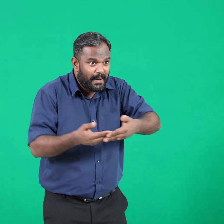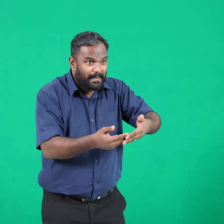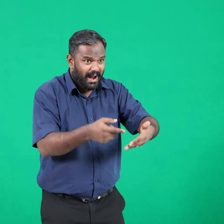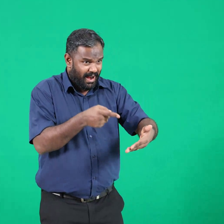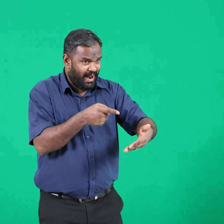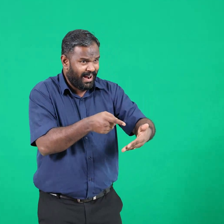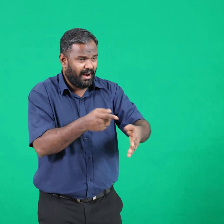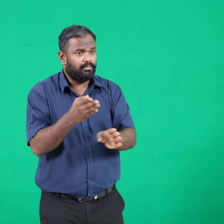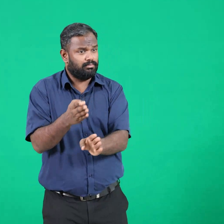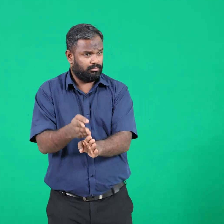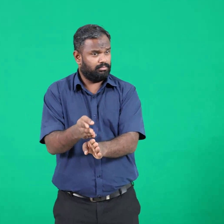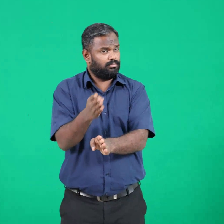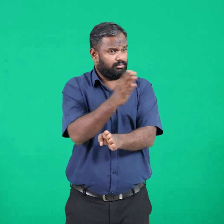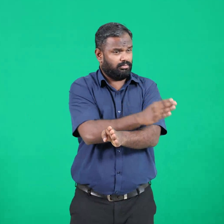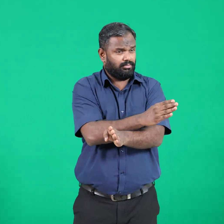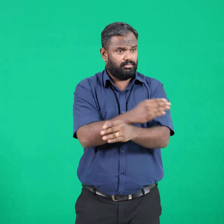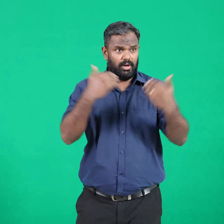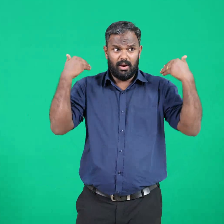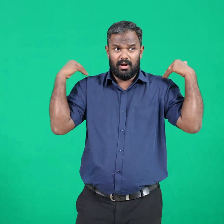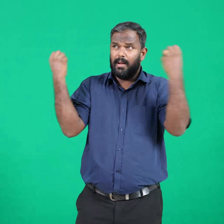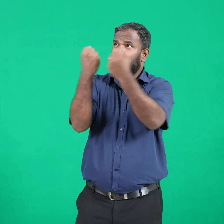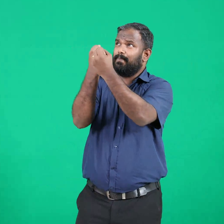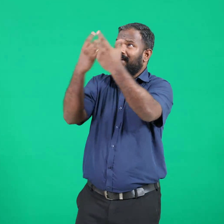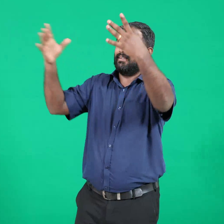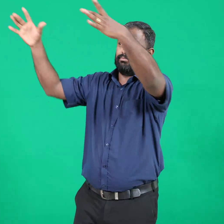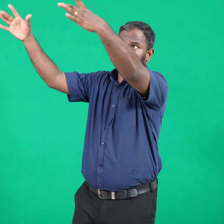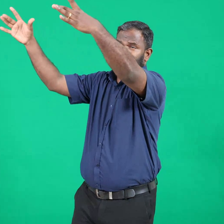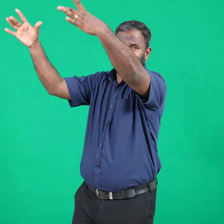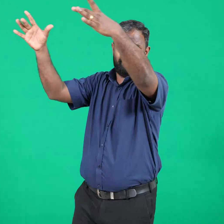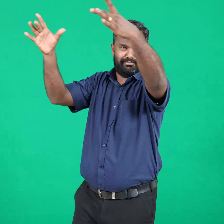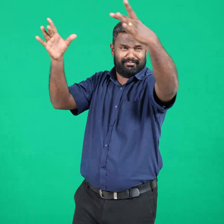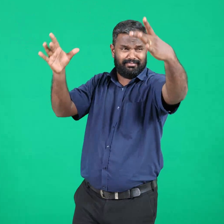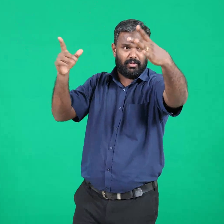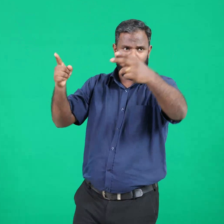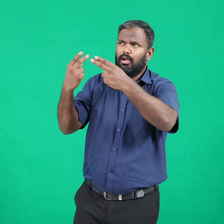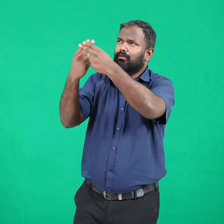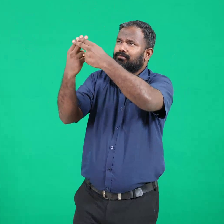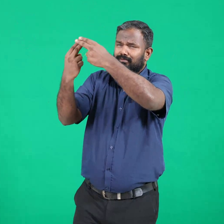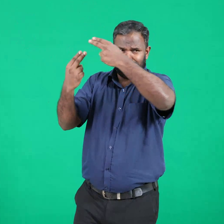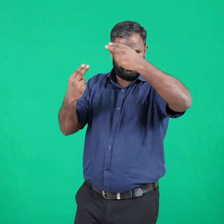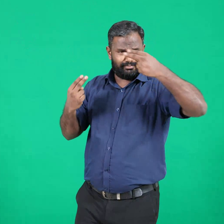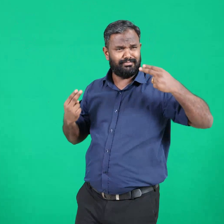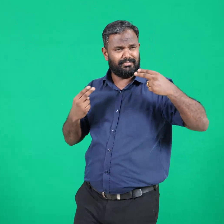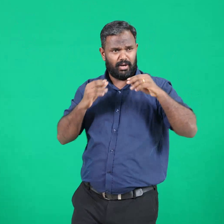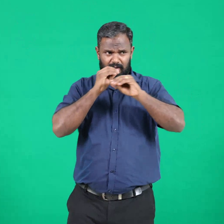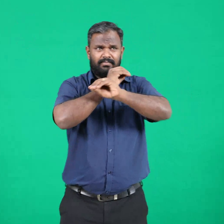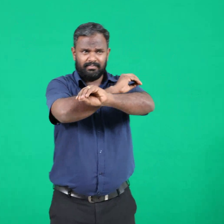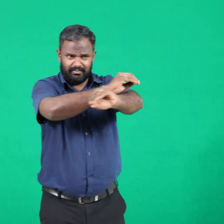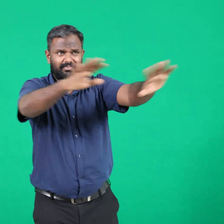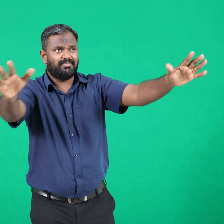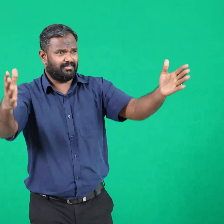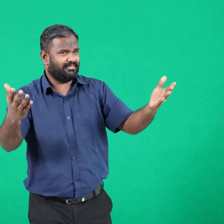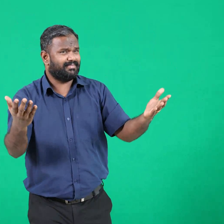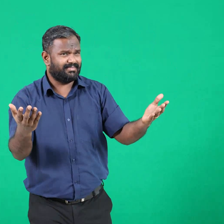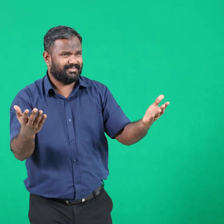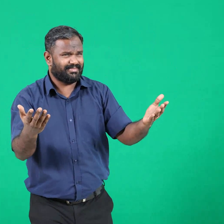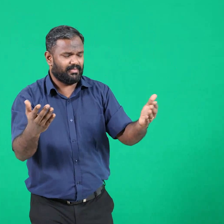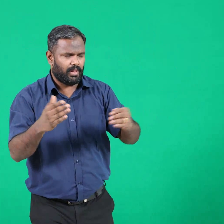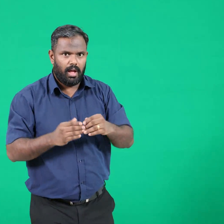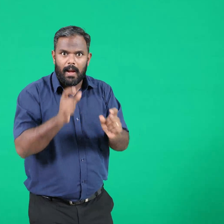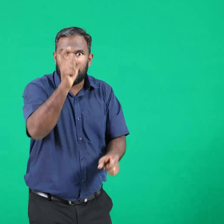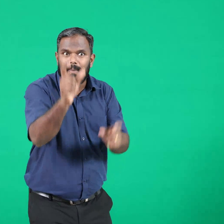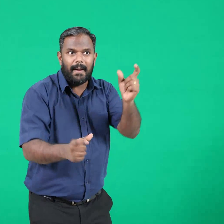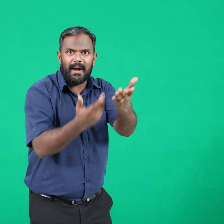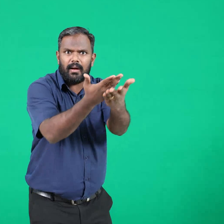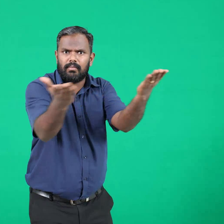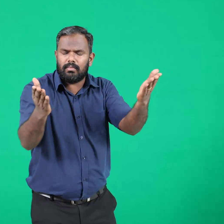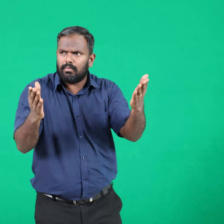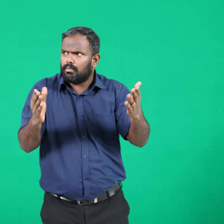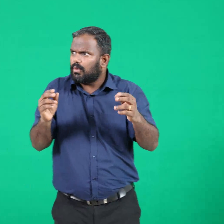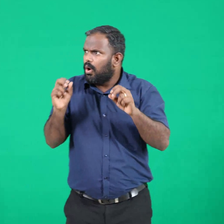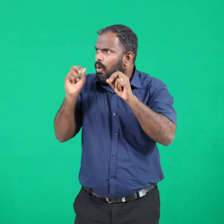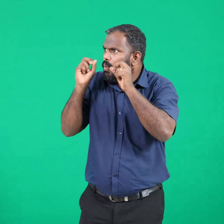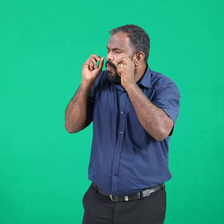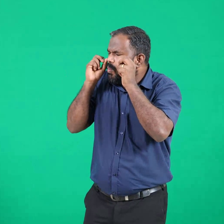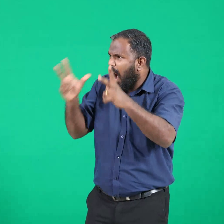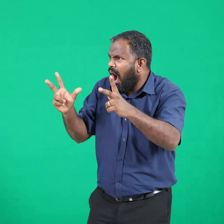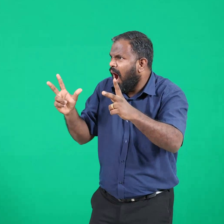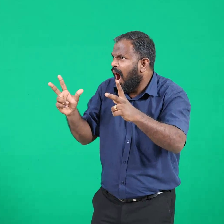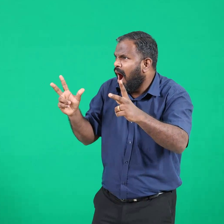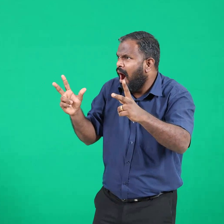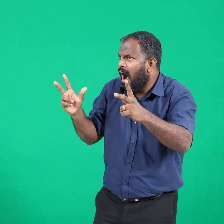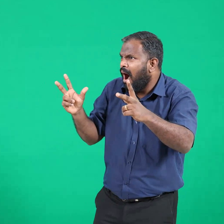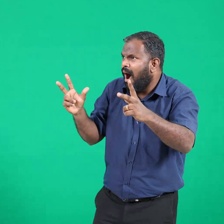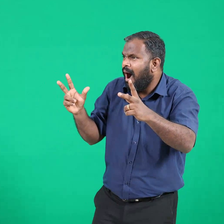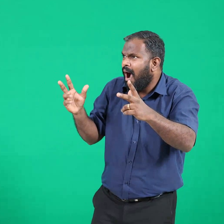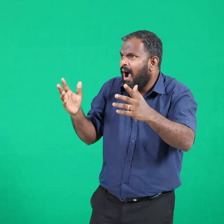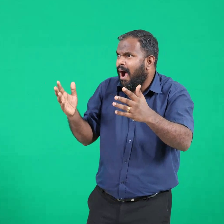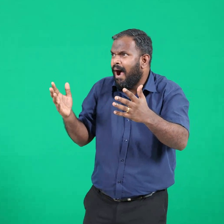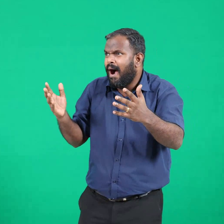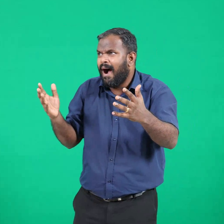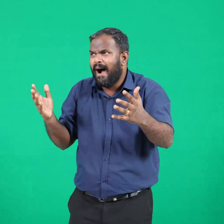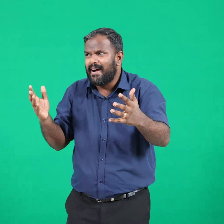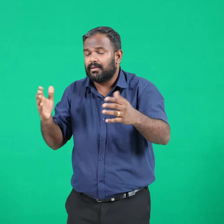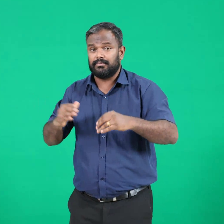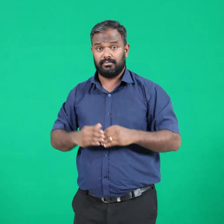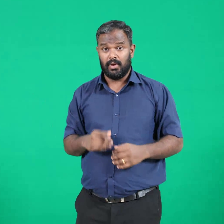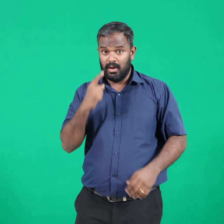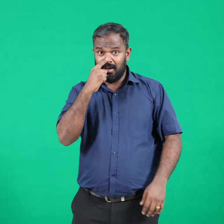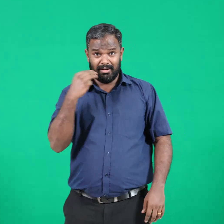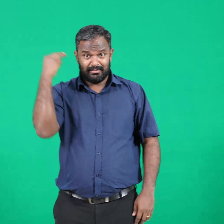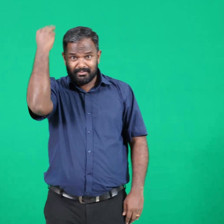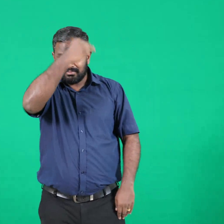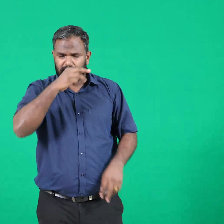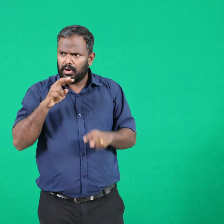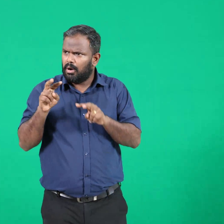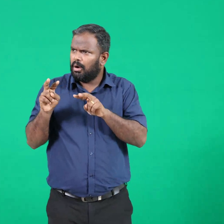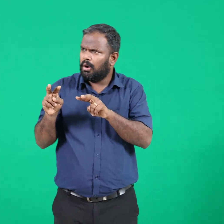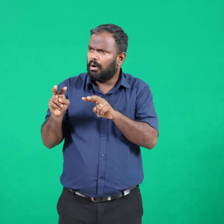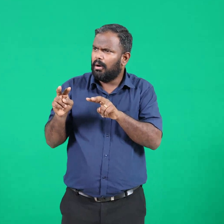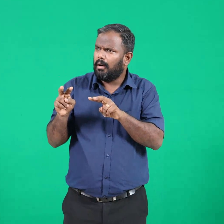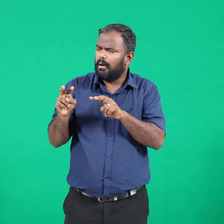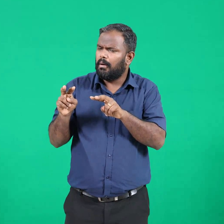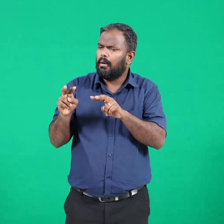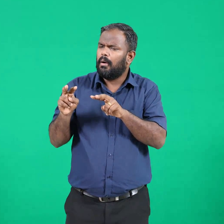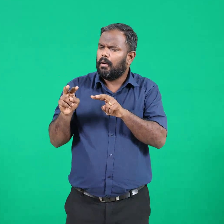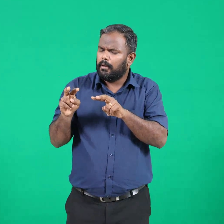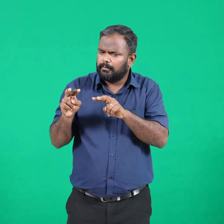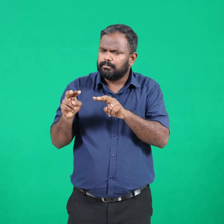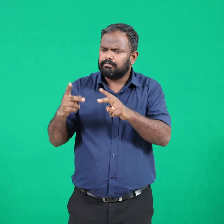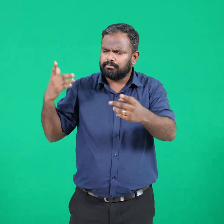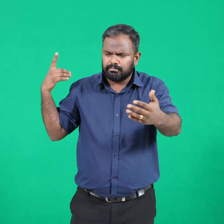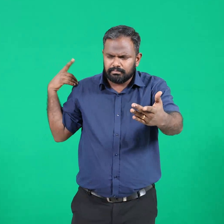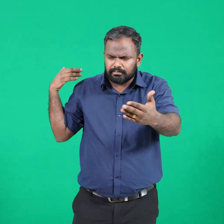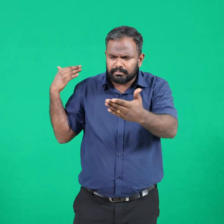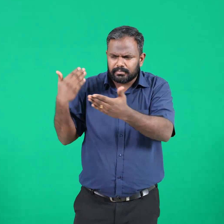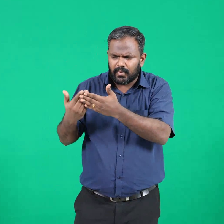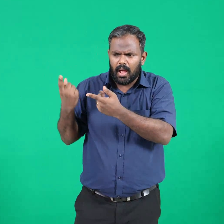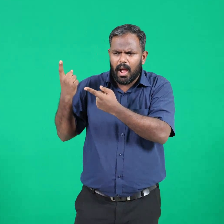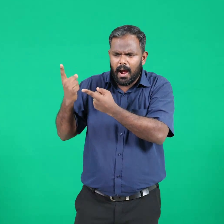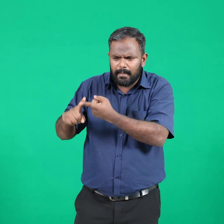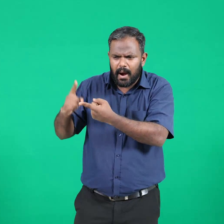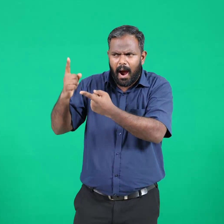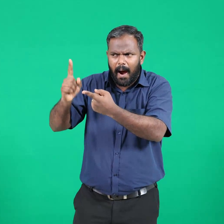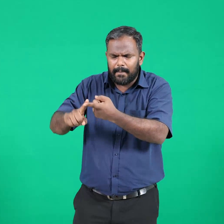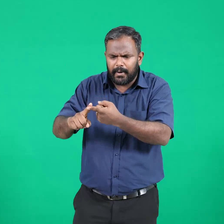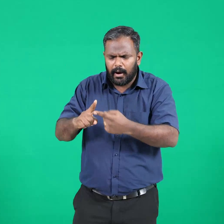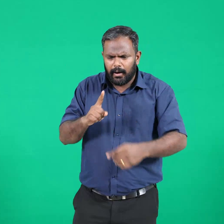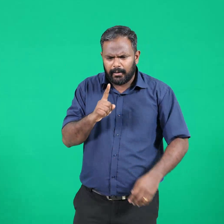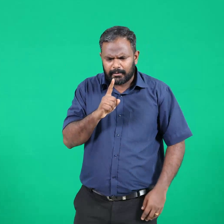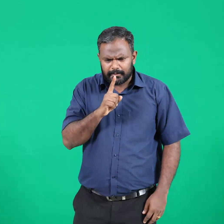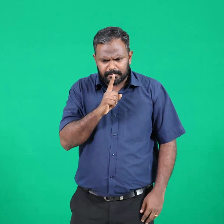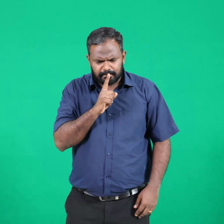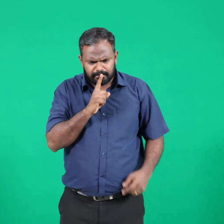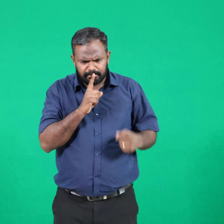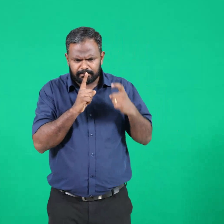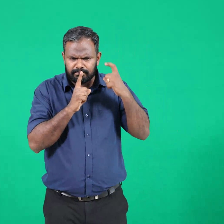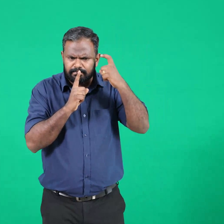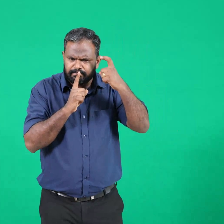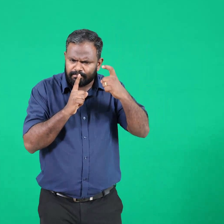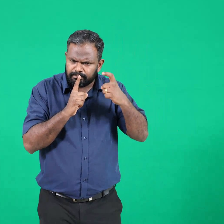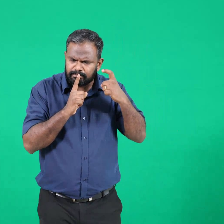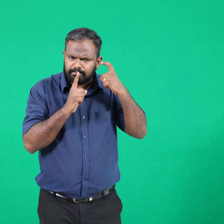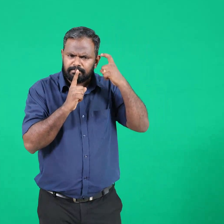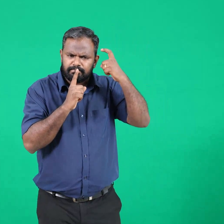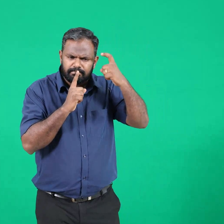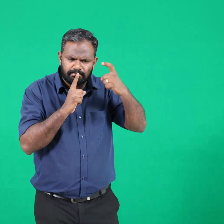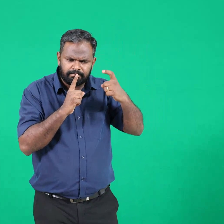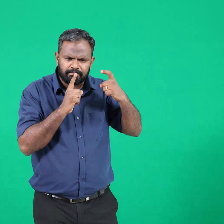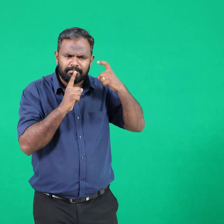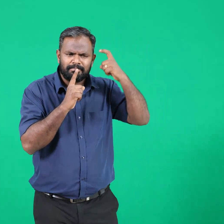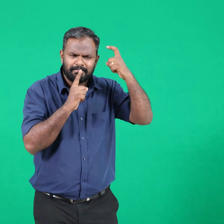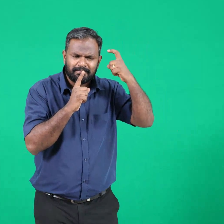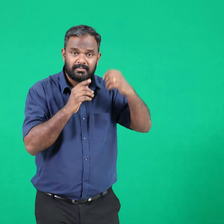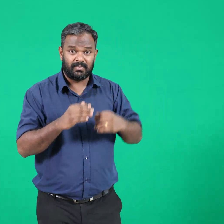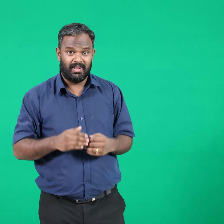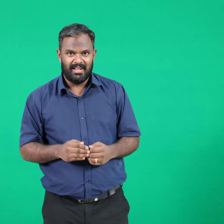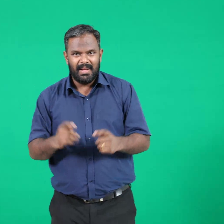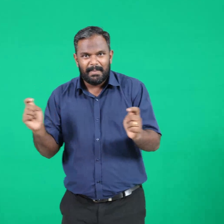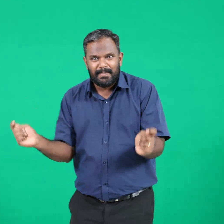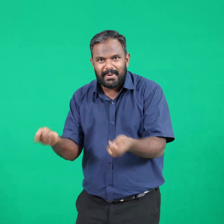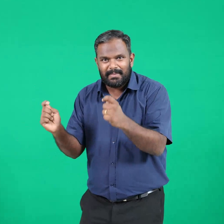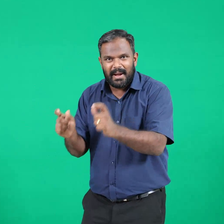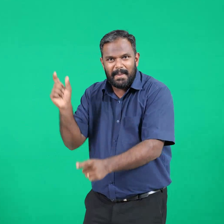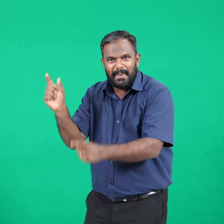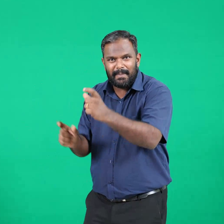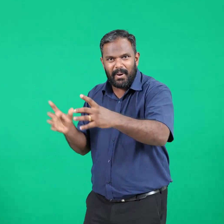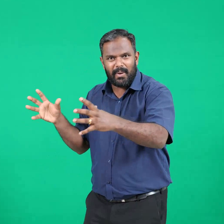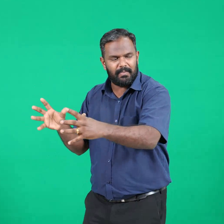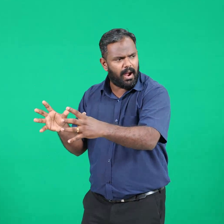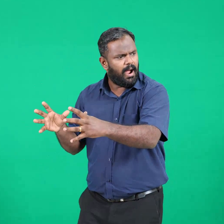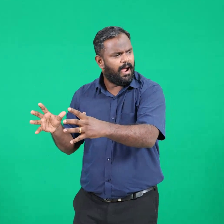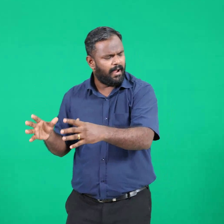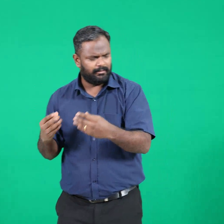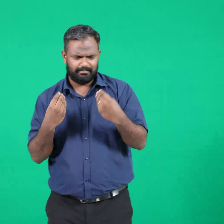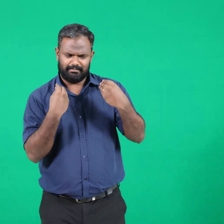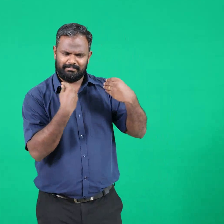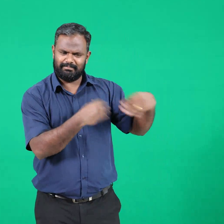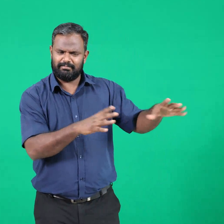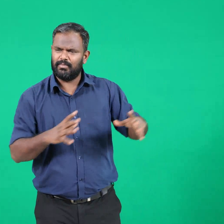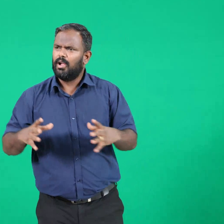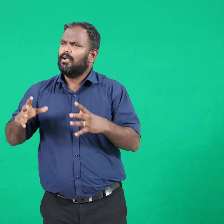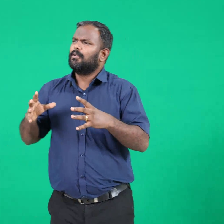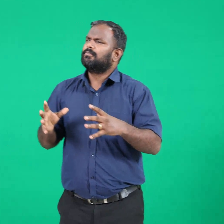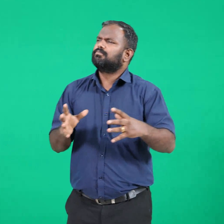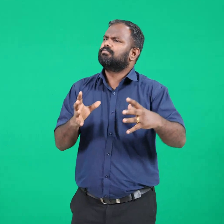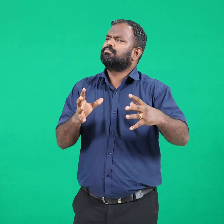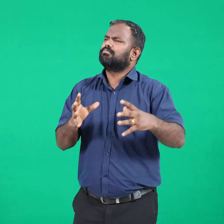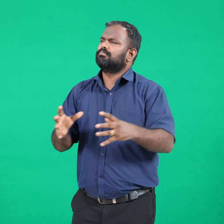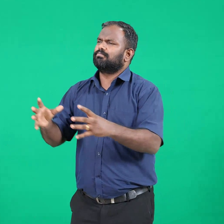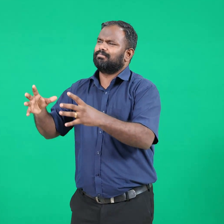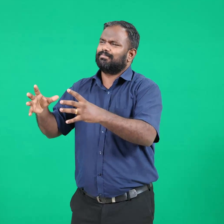And all who heard it were amazed at what the shepherds said to them. But Mary treasured up all these things and pondered them in her heart.